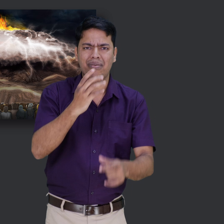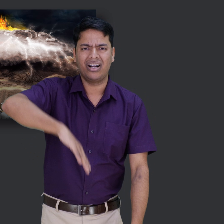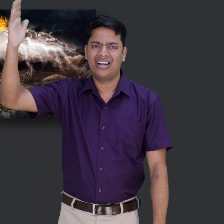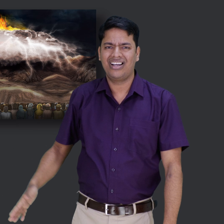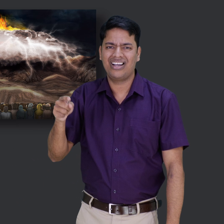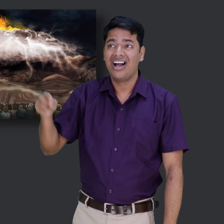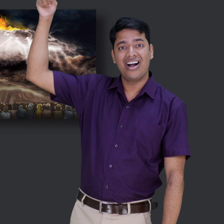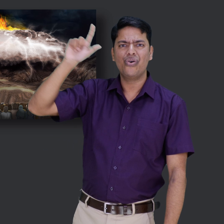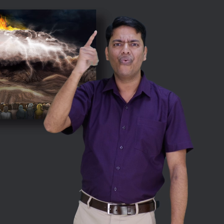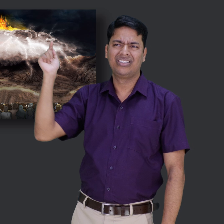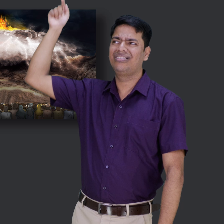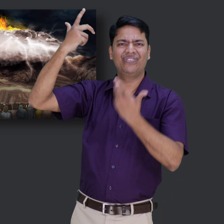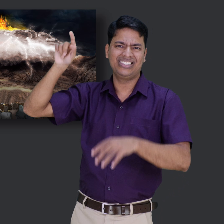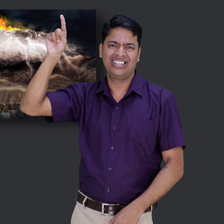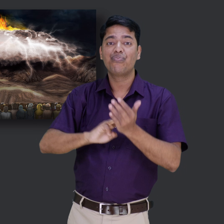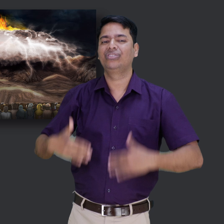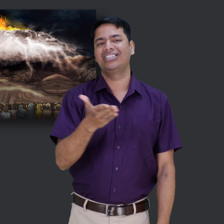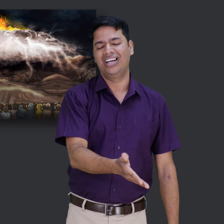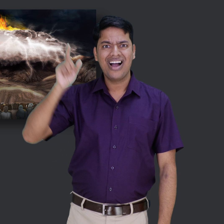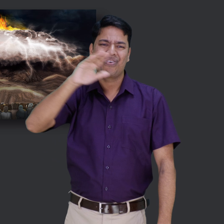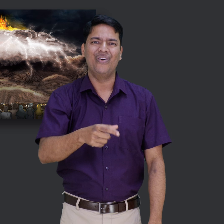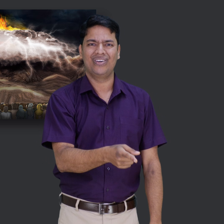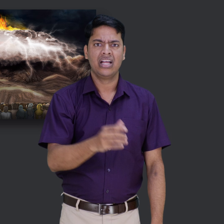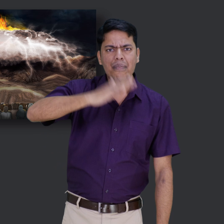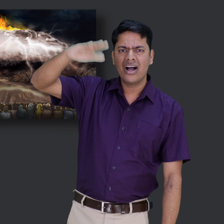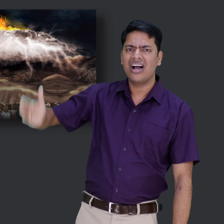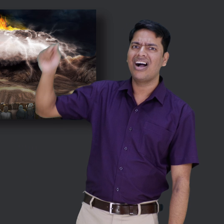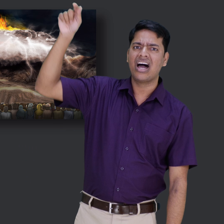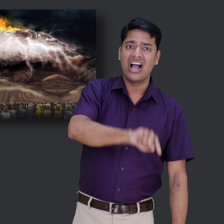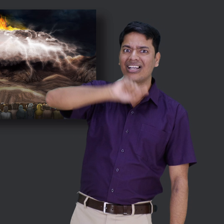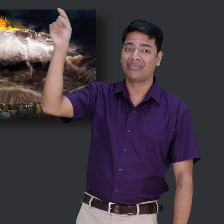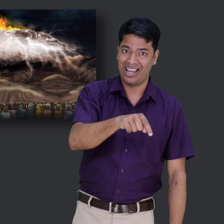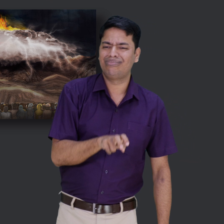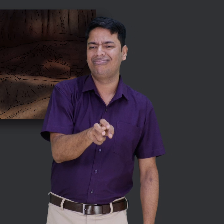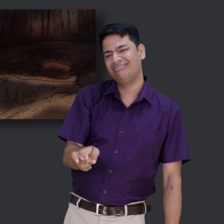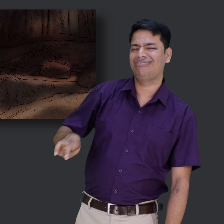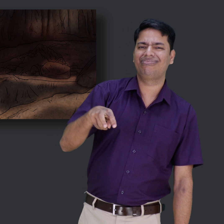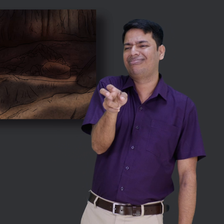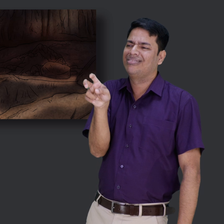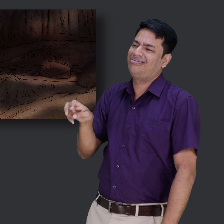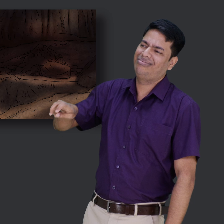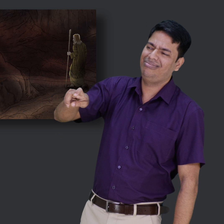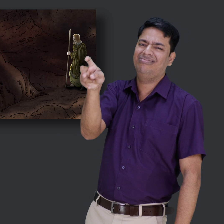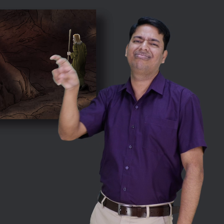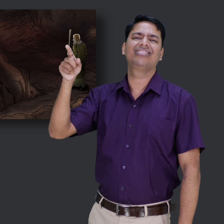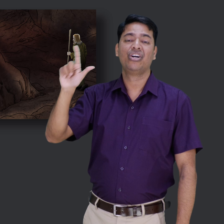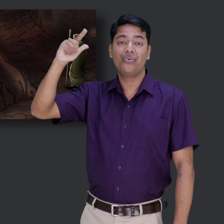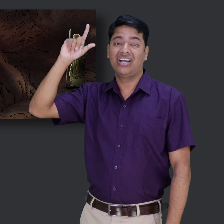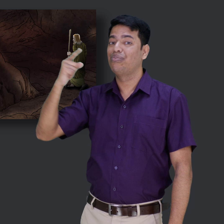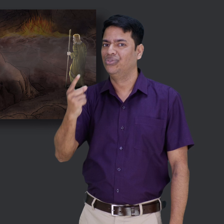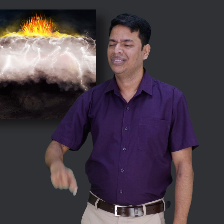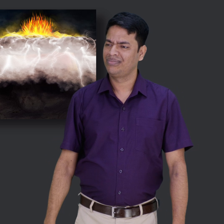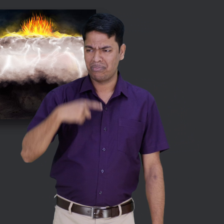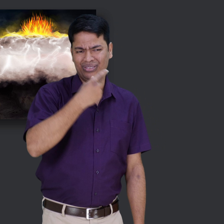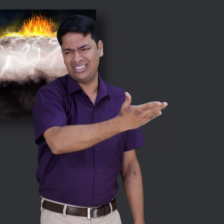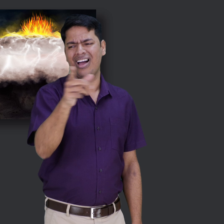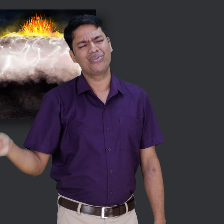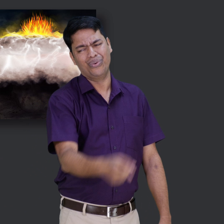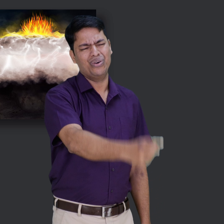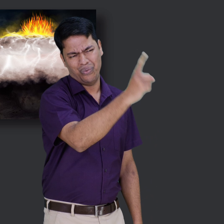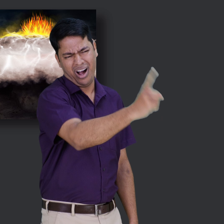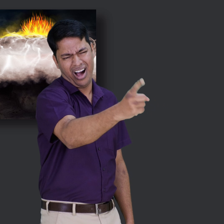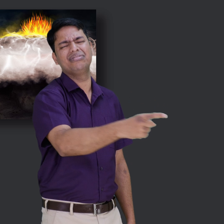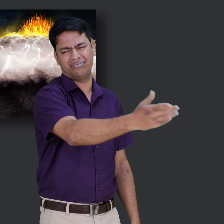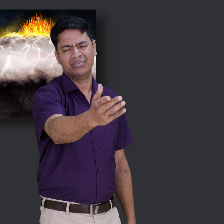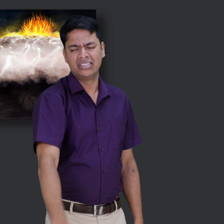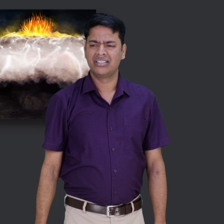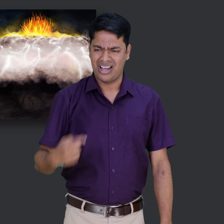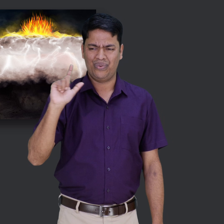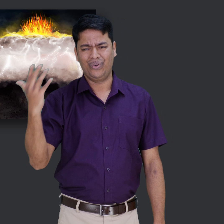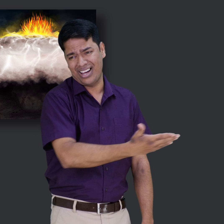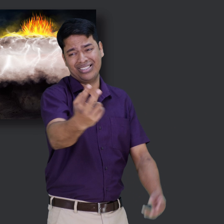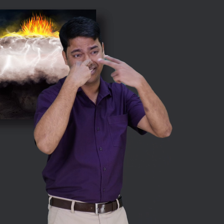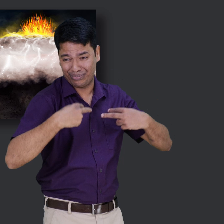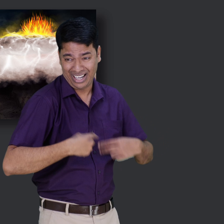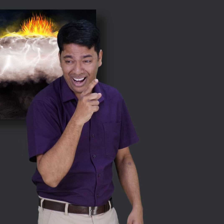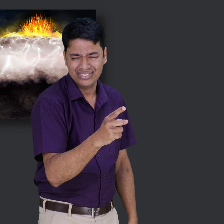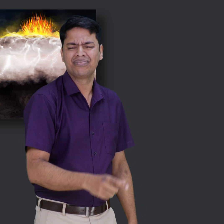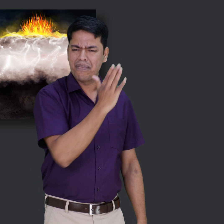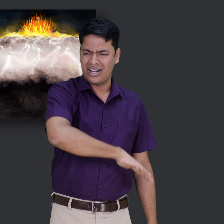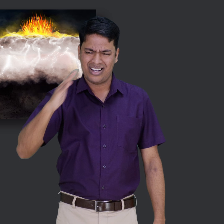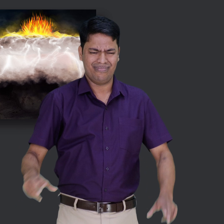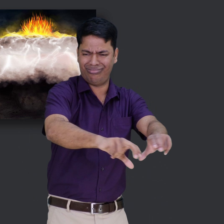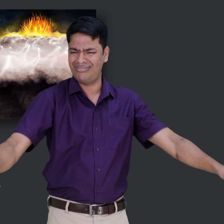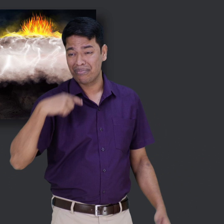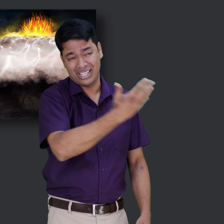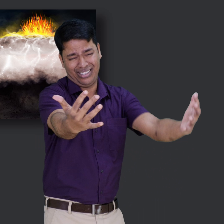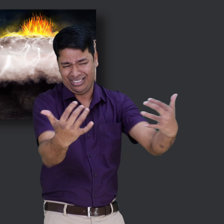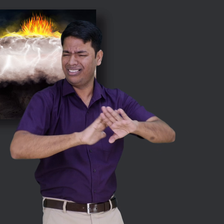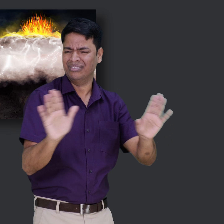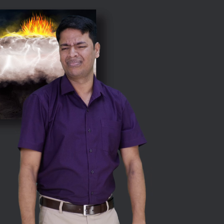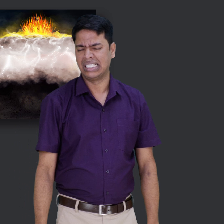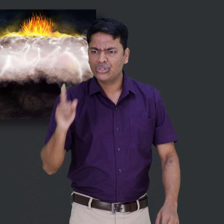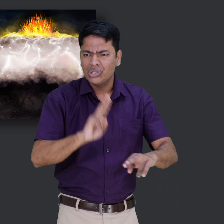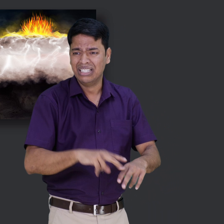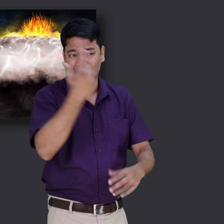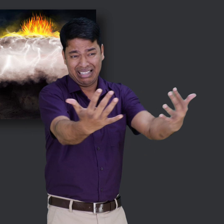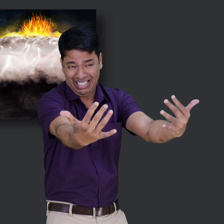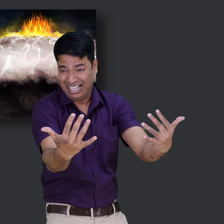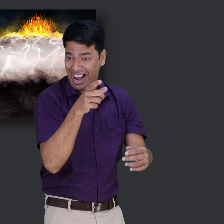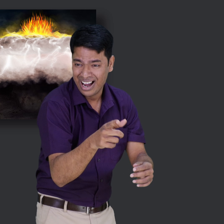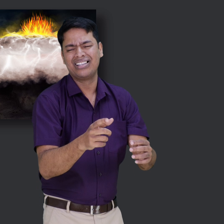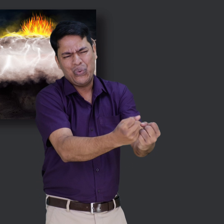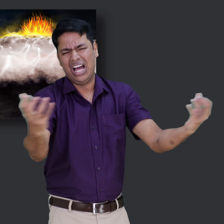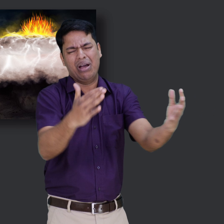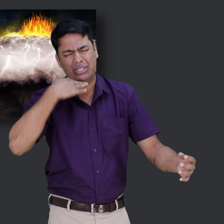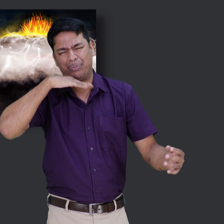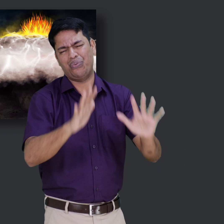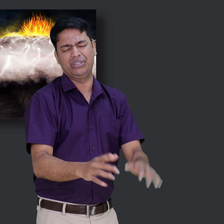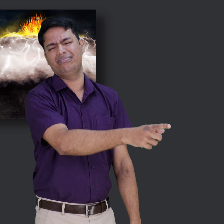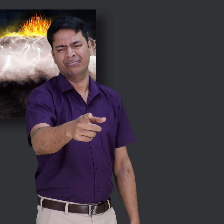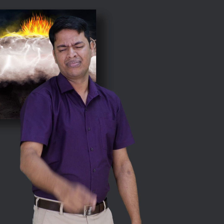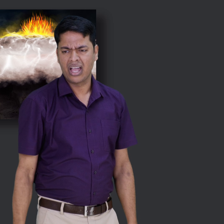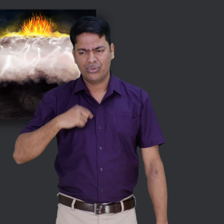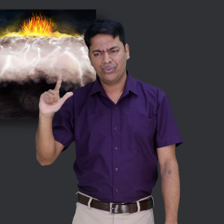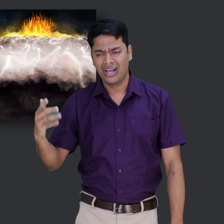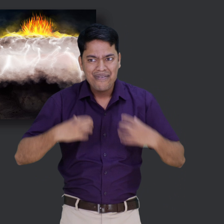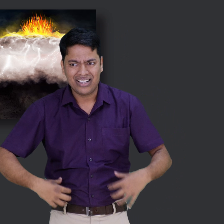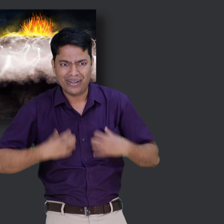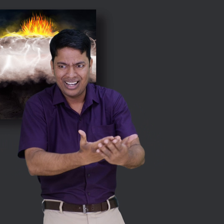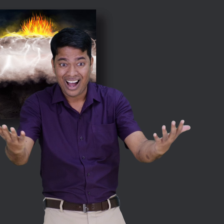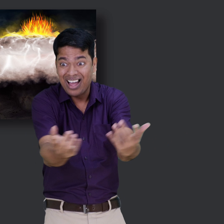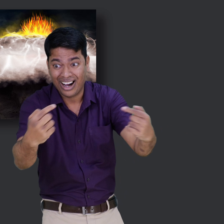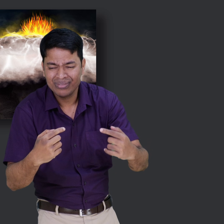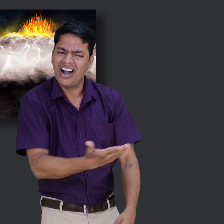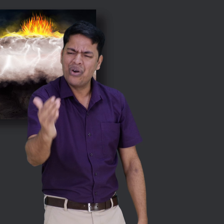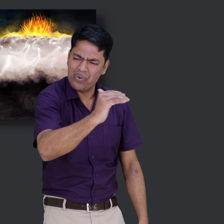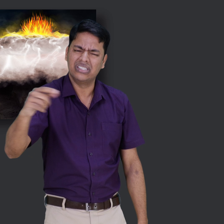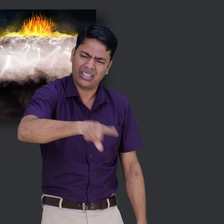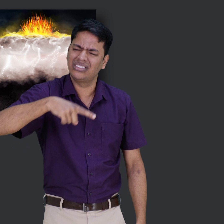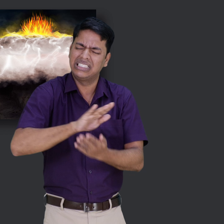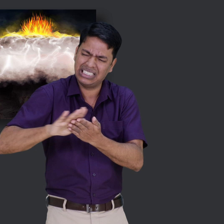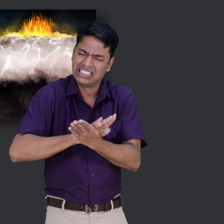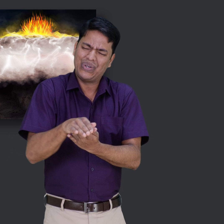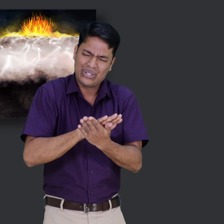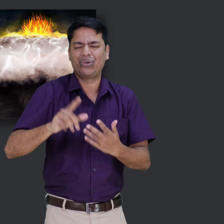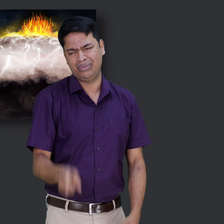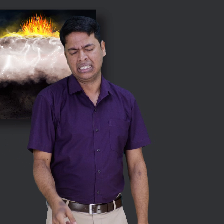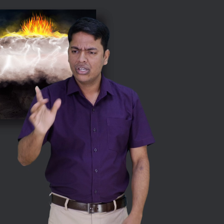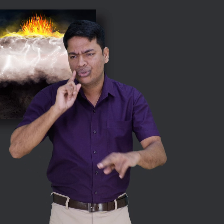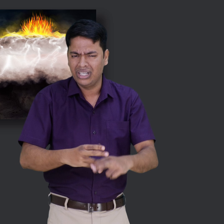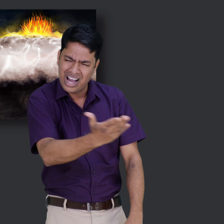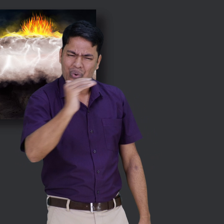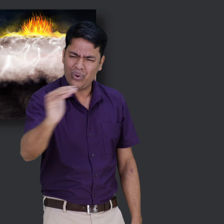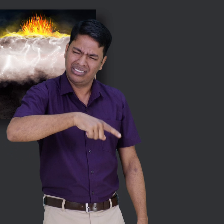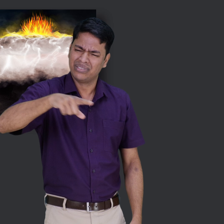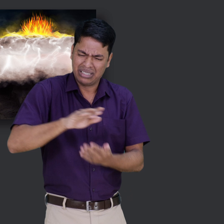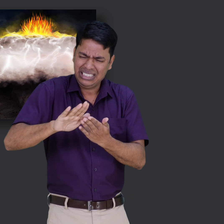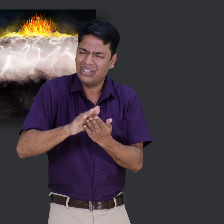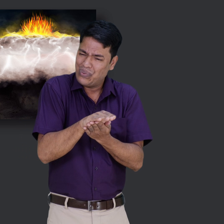So Moses went up, and the LORD said to him, “Go down and warn the people not to break through to see the LORD, lest many of them perish. Even the priests who approach the LORD must consecrate themselves, or the LORD will break out against them.”